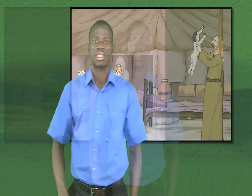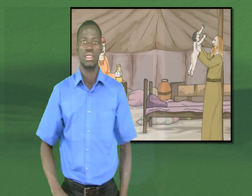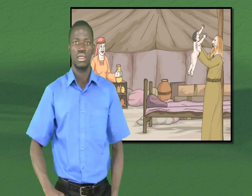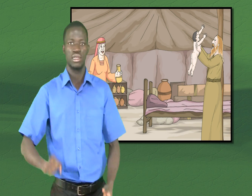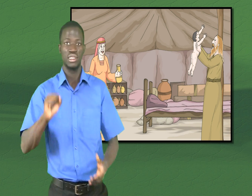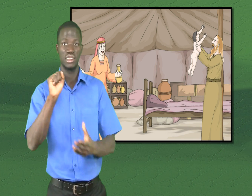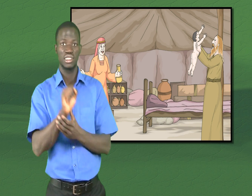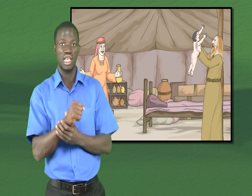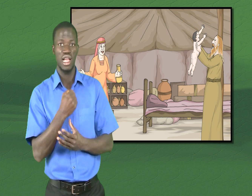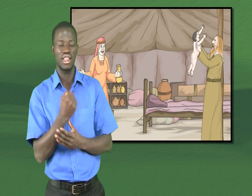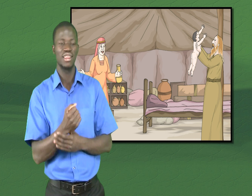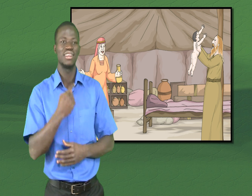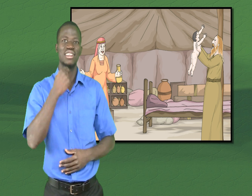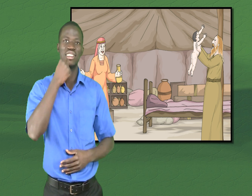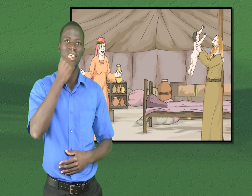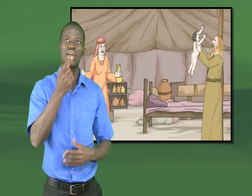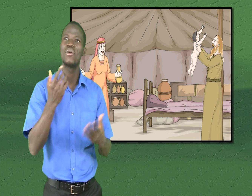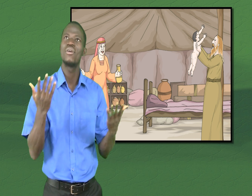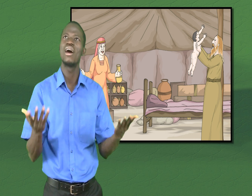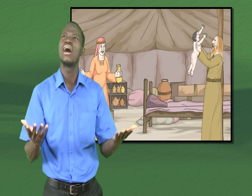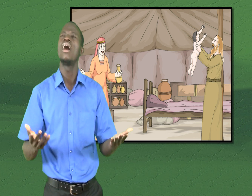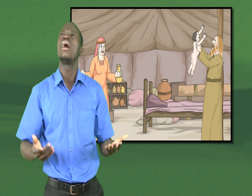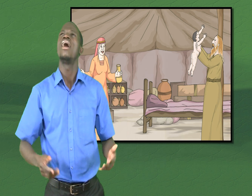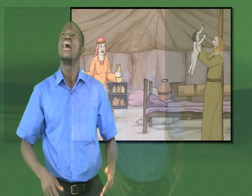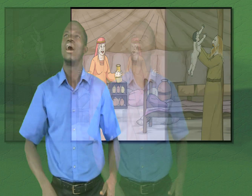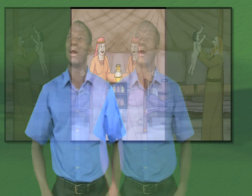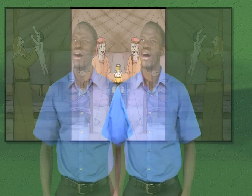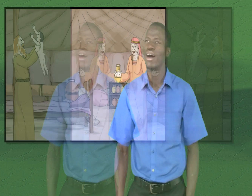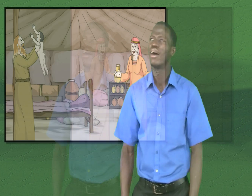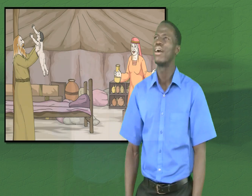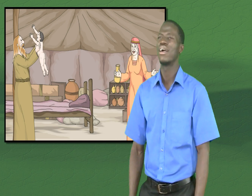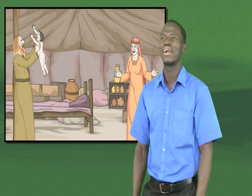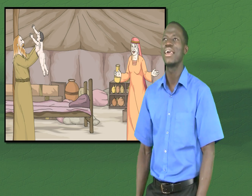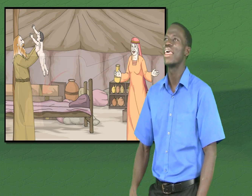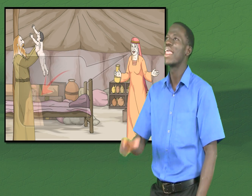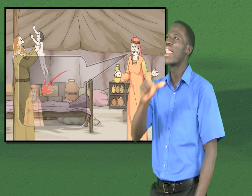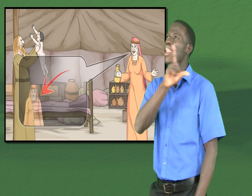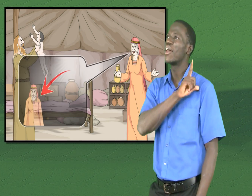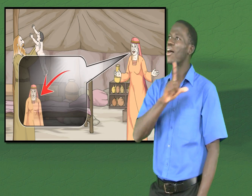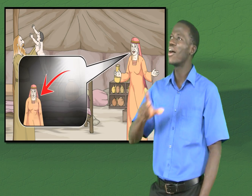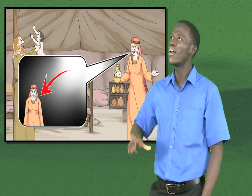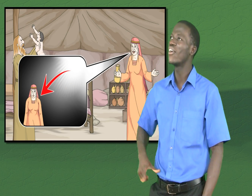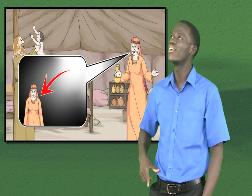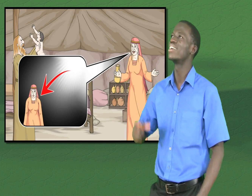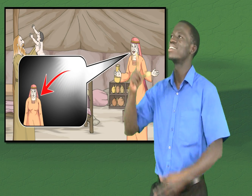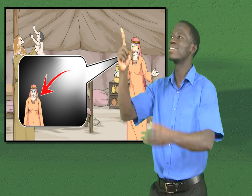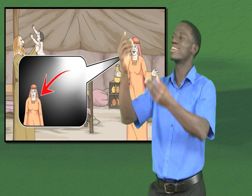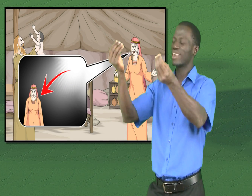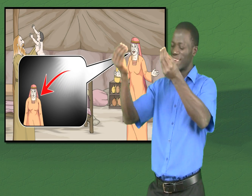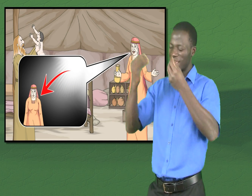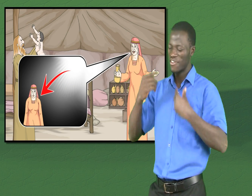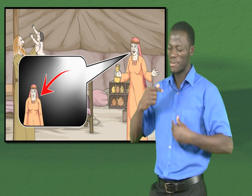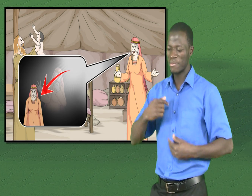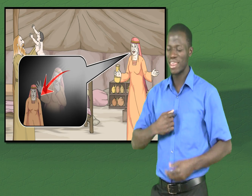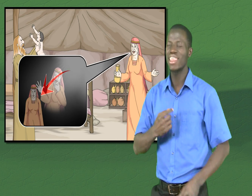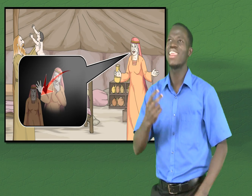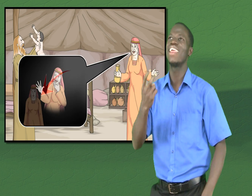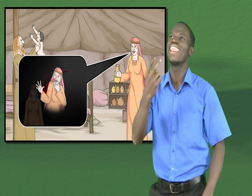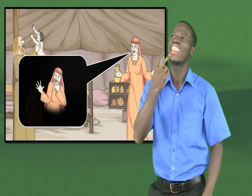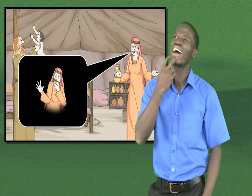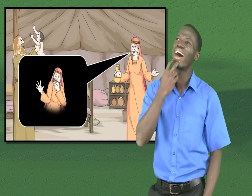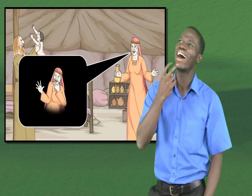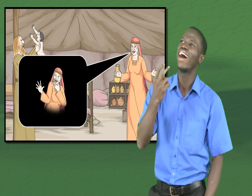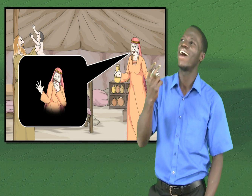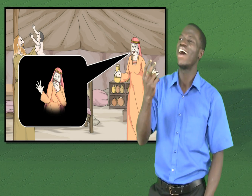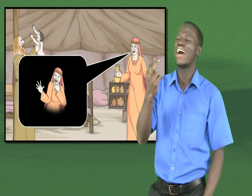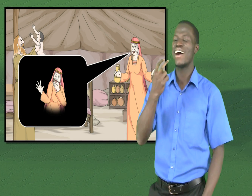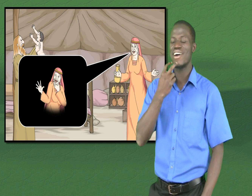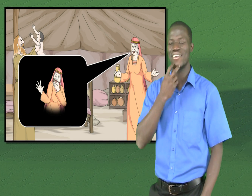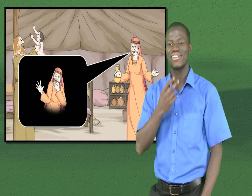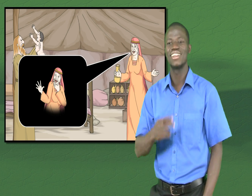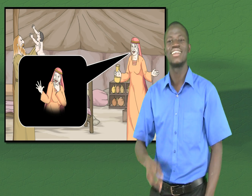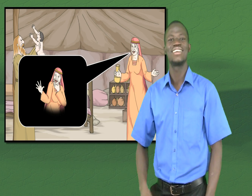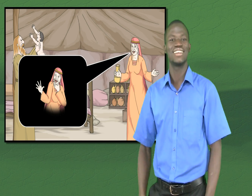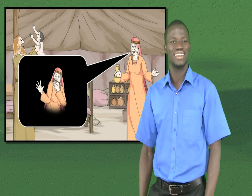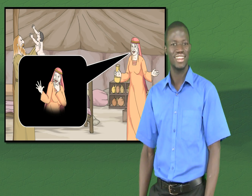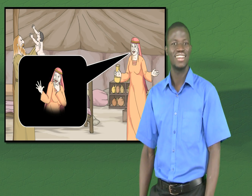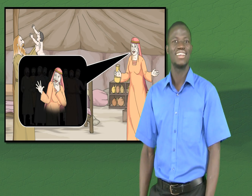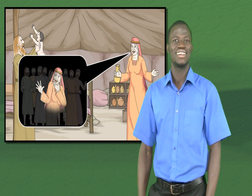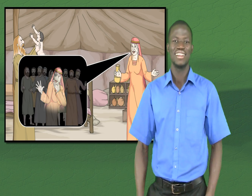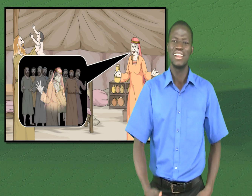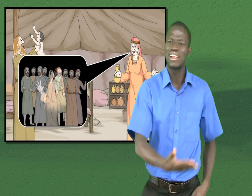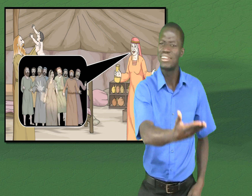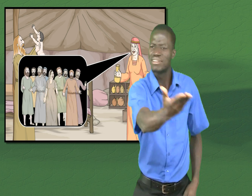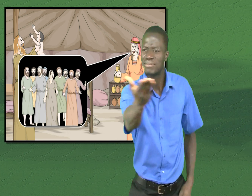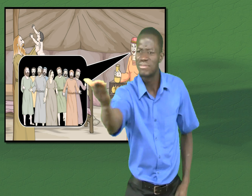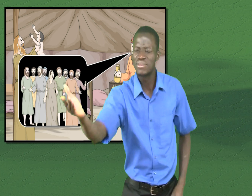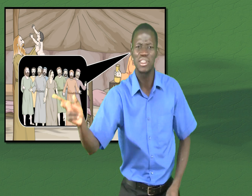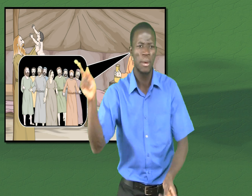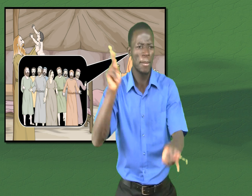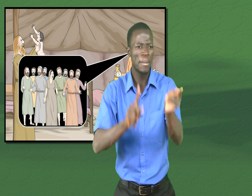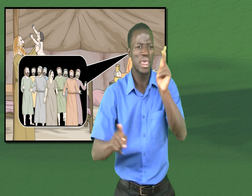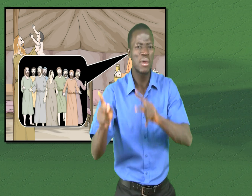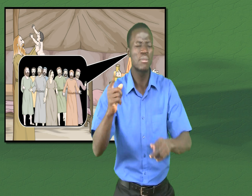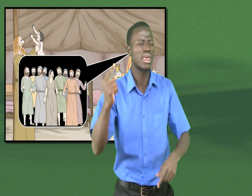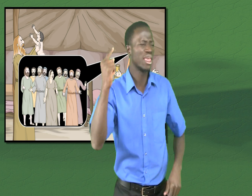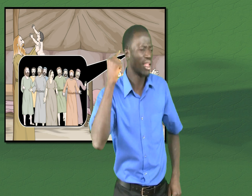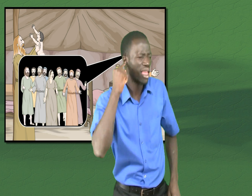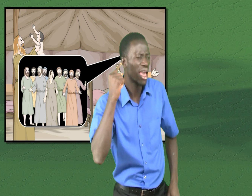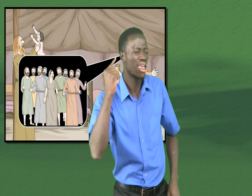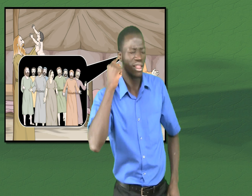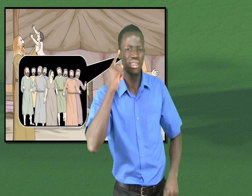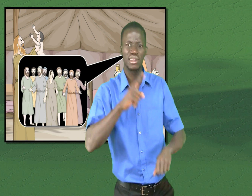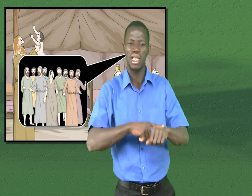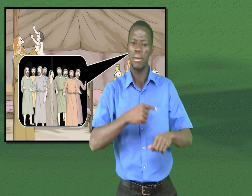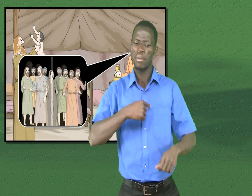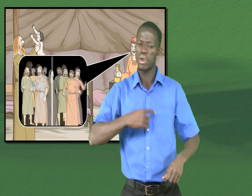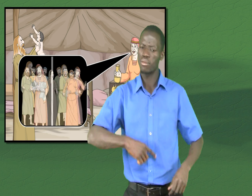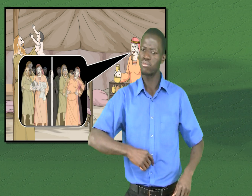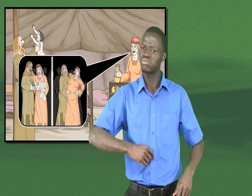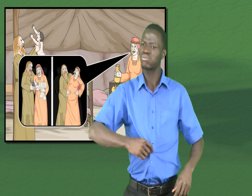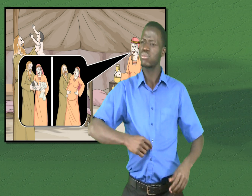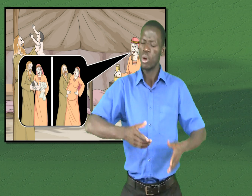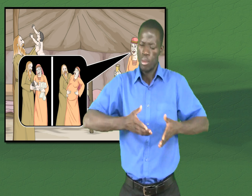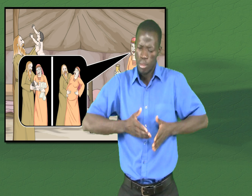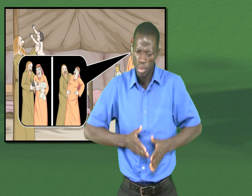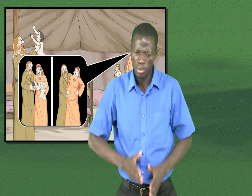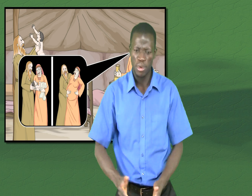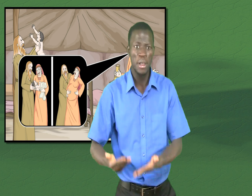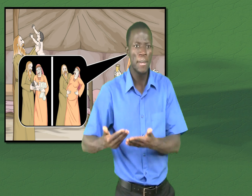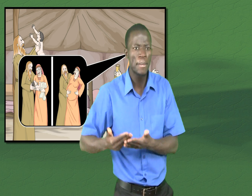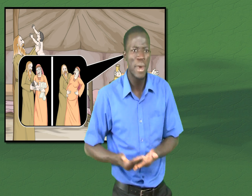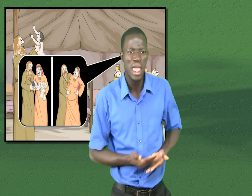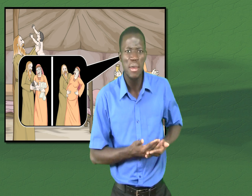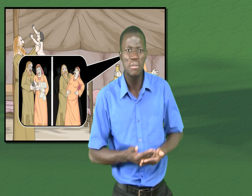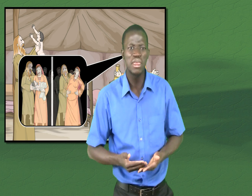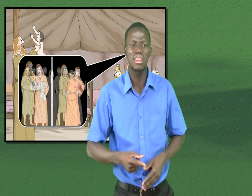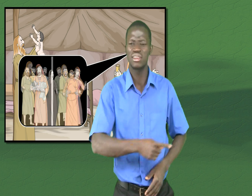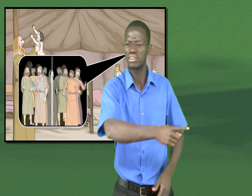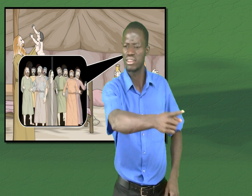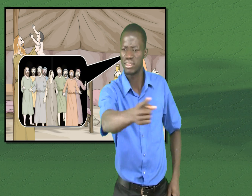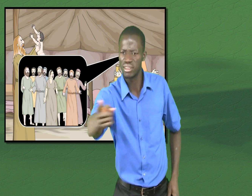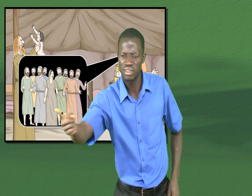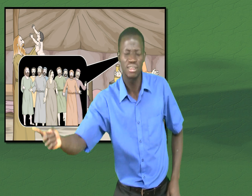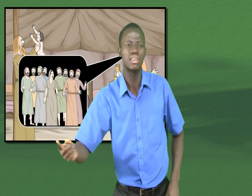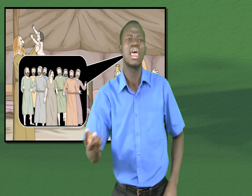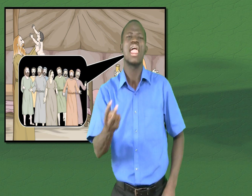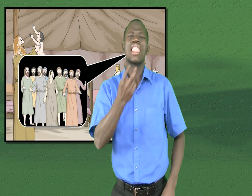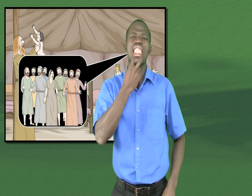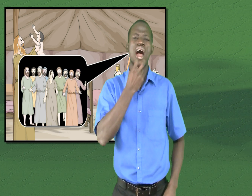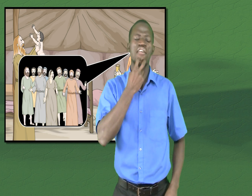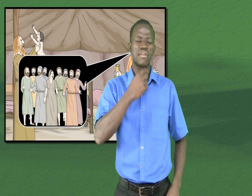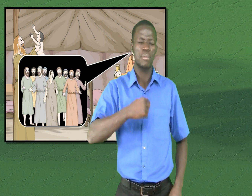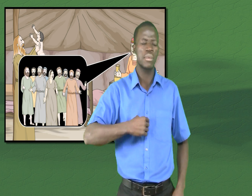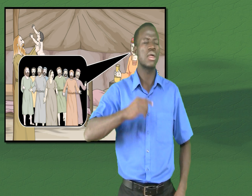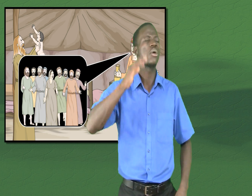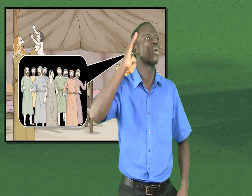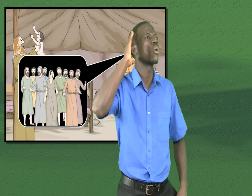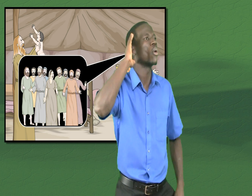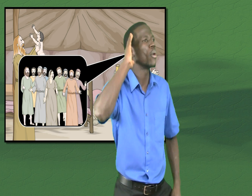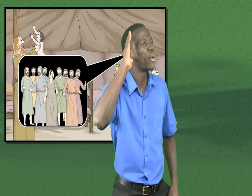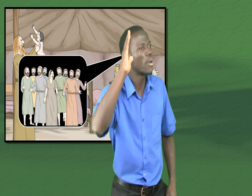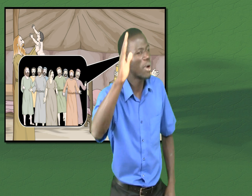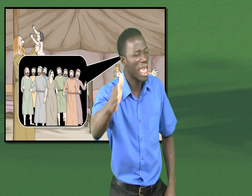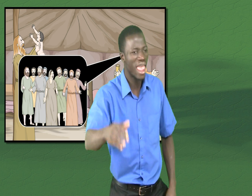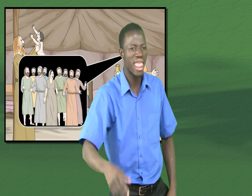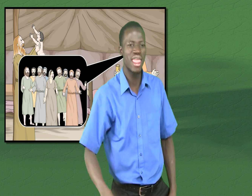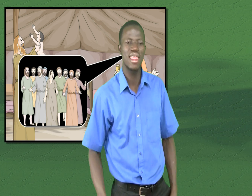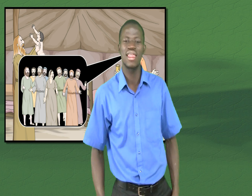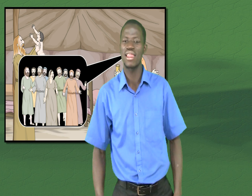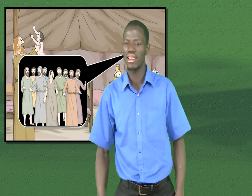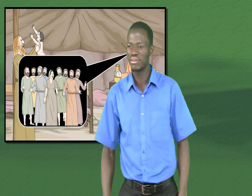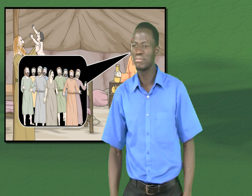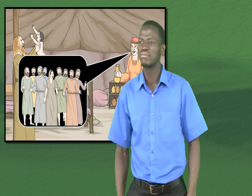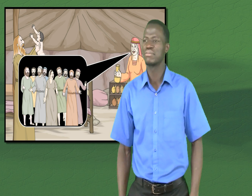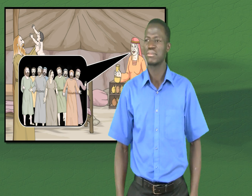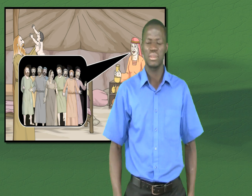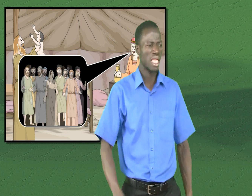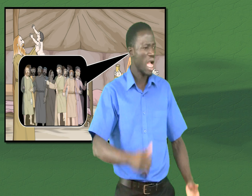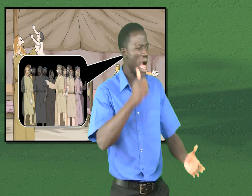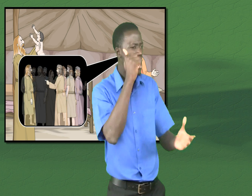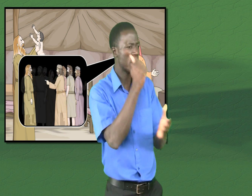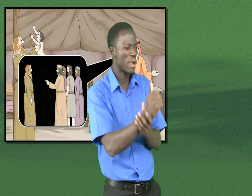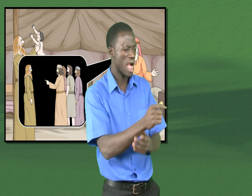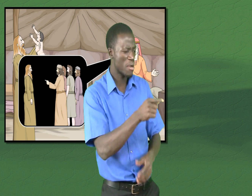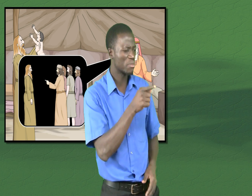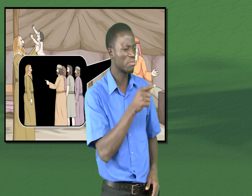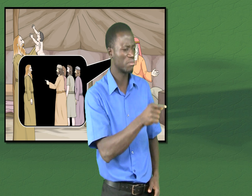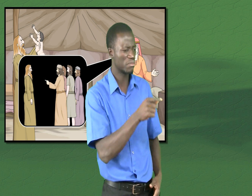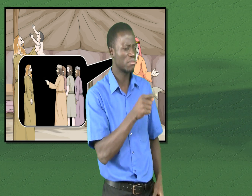Then Sarah said, “God has made me laugh, and everyone who hears of this will laugh with me.”